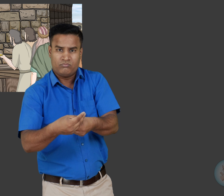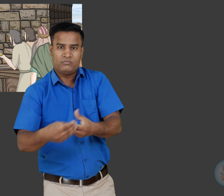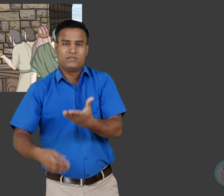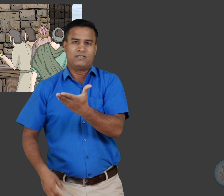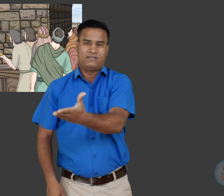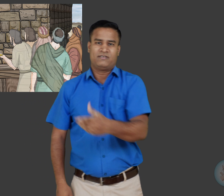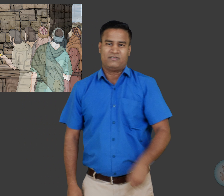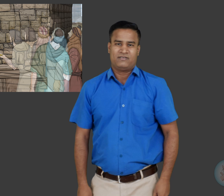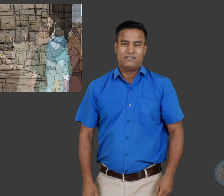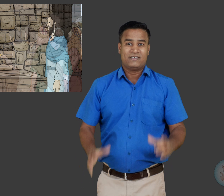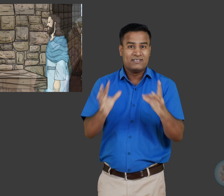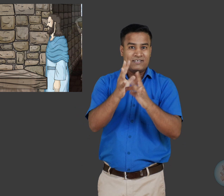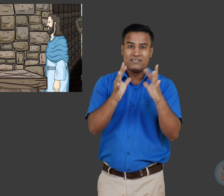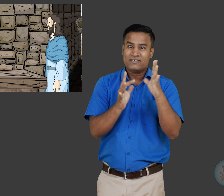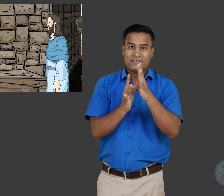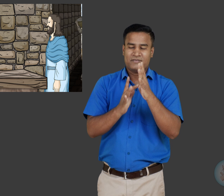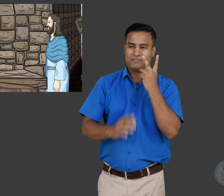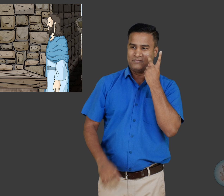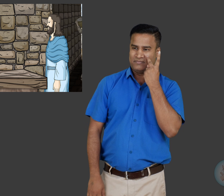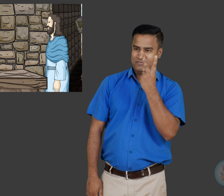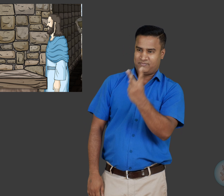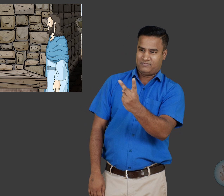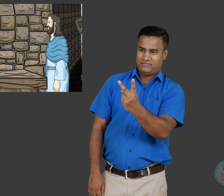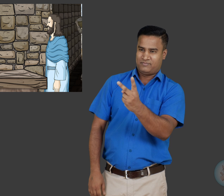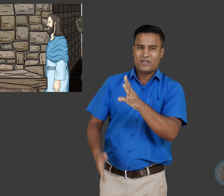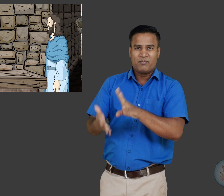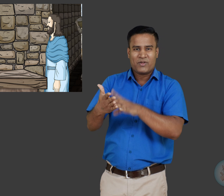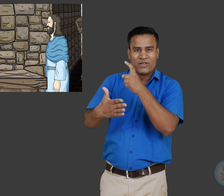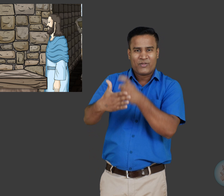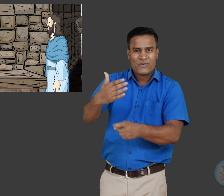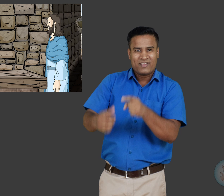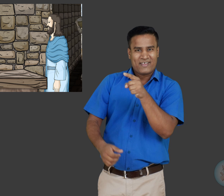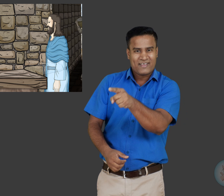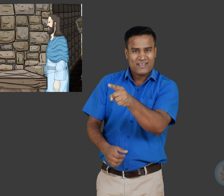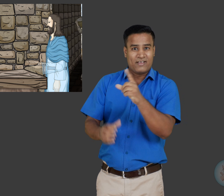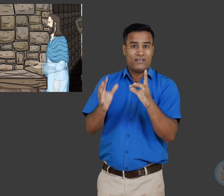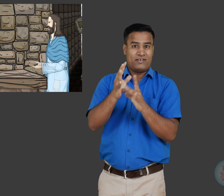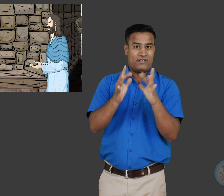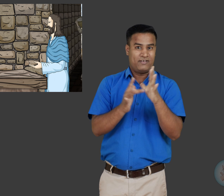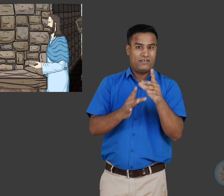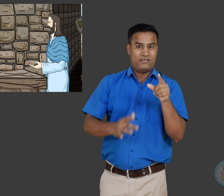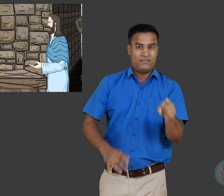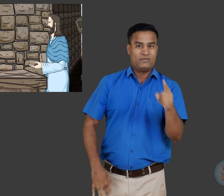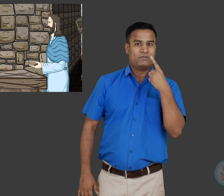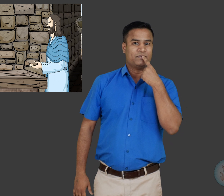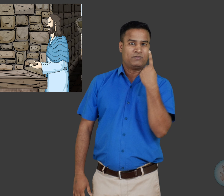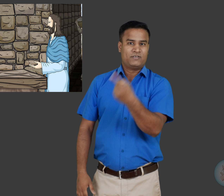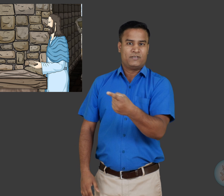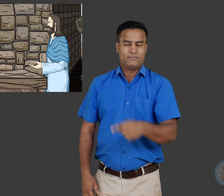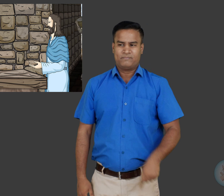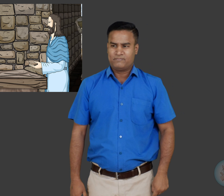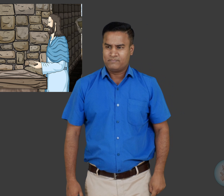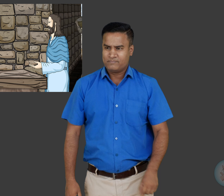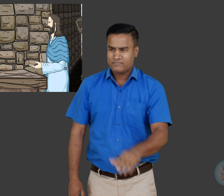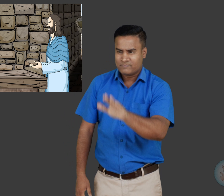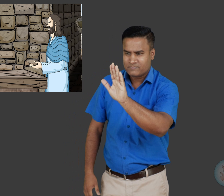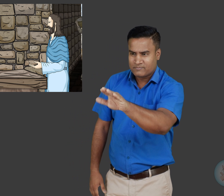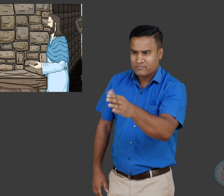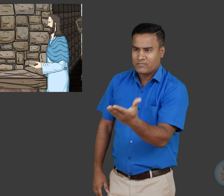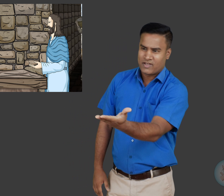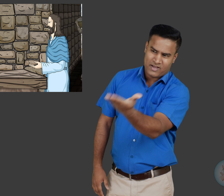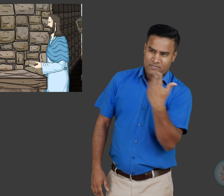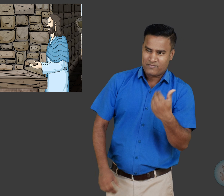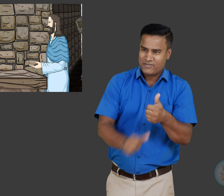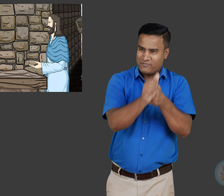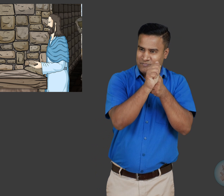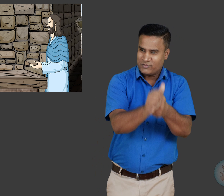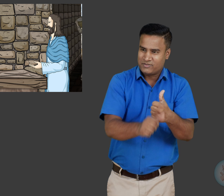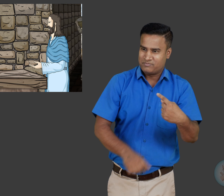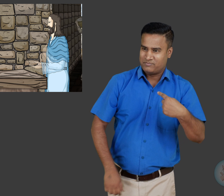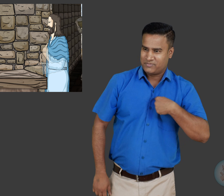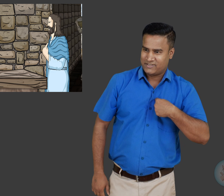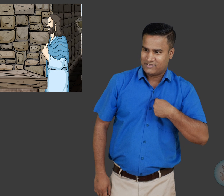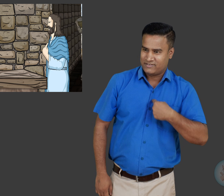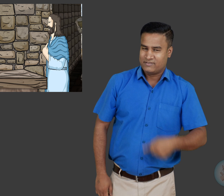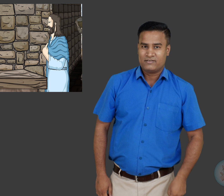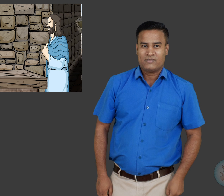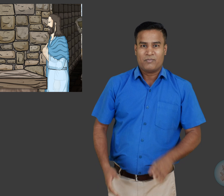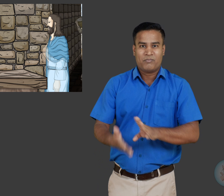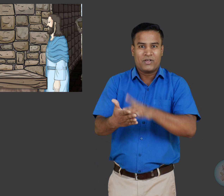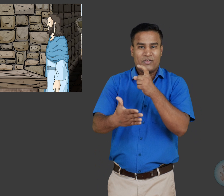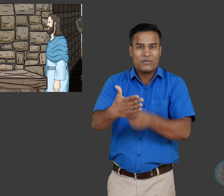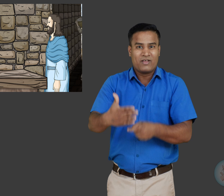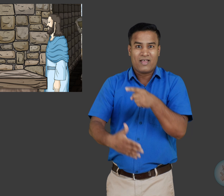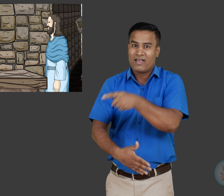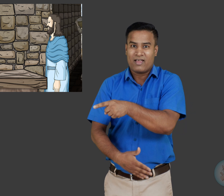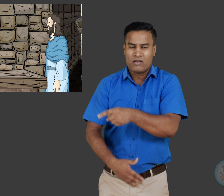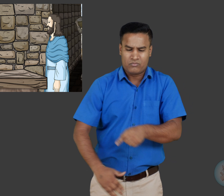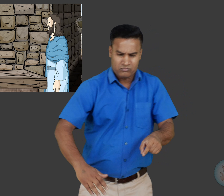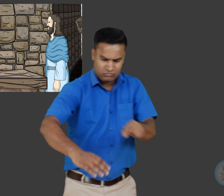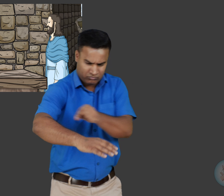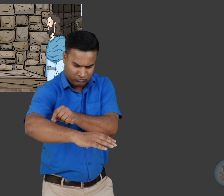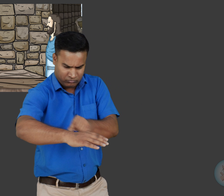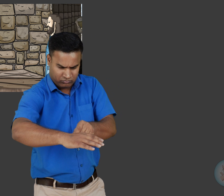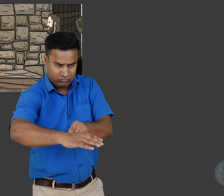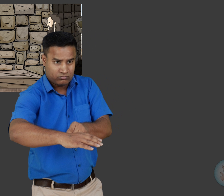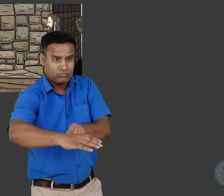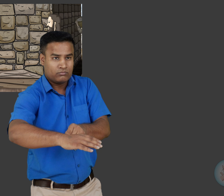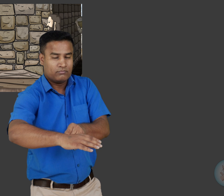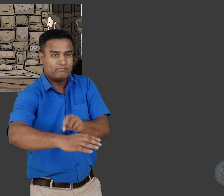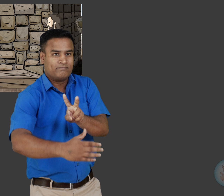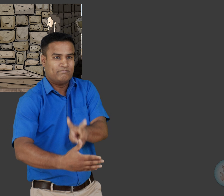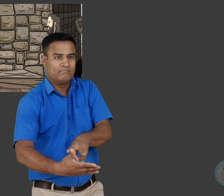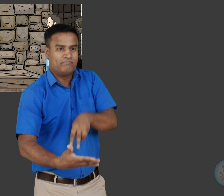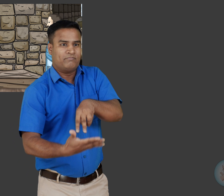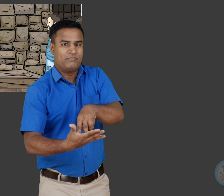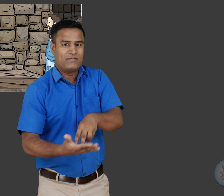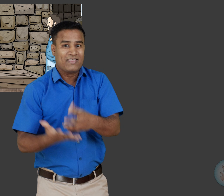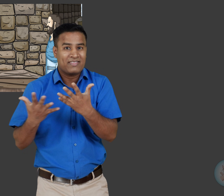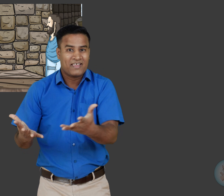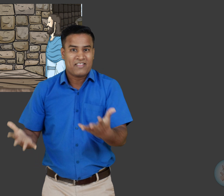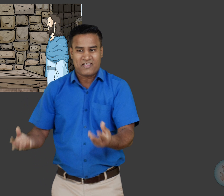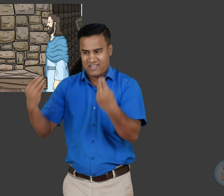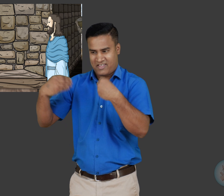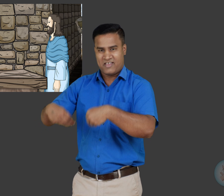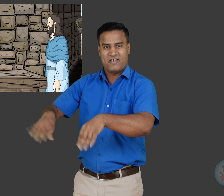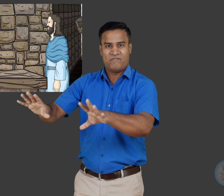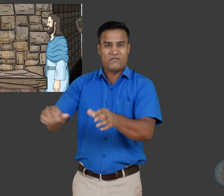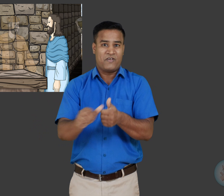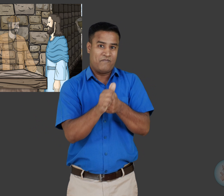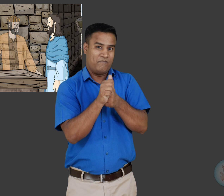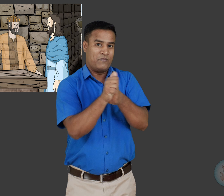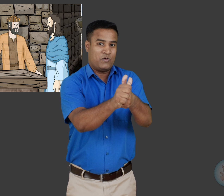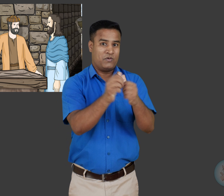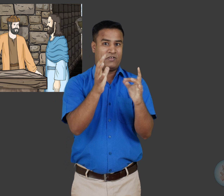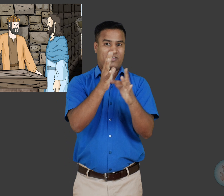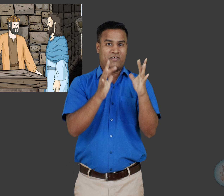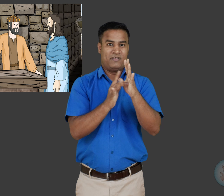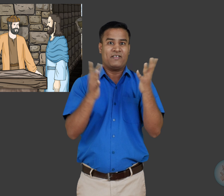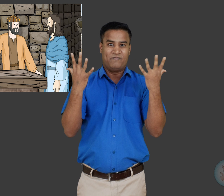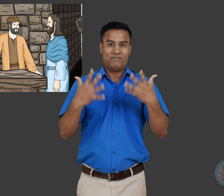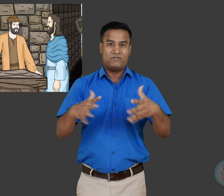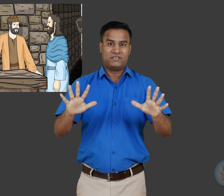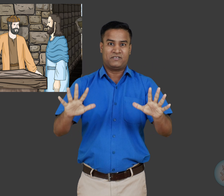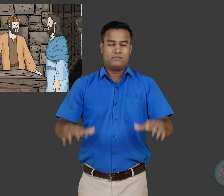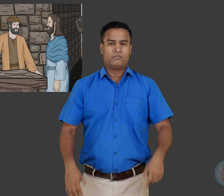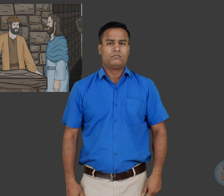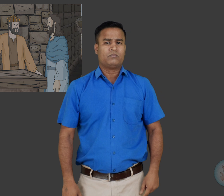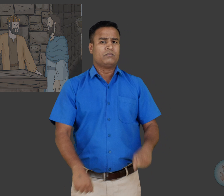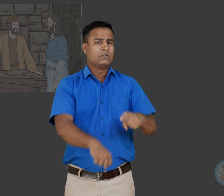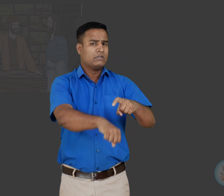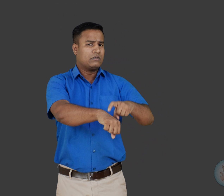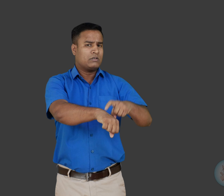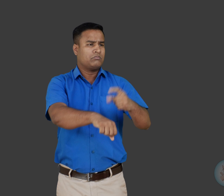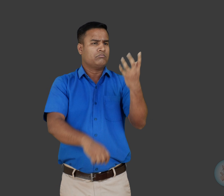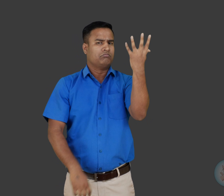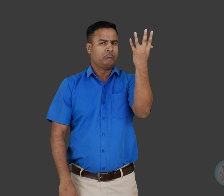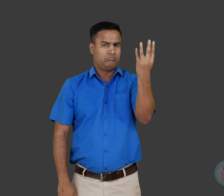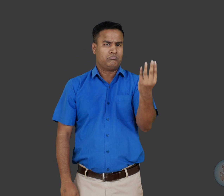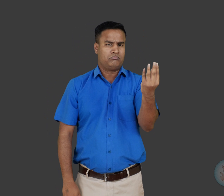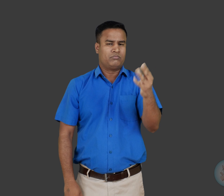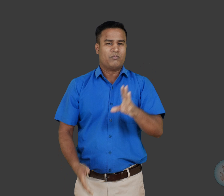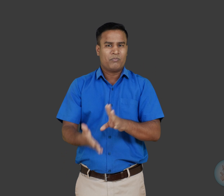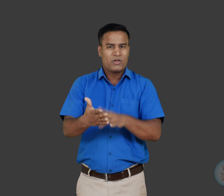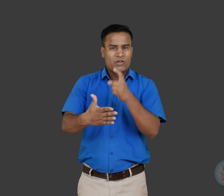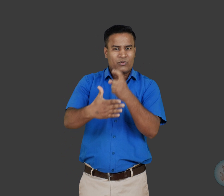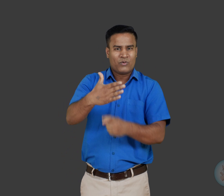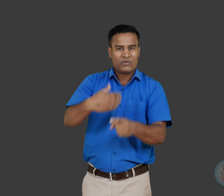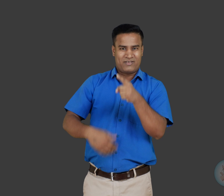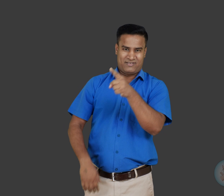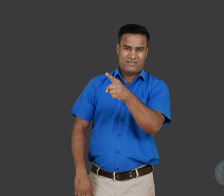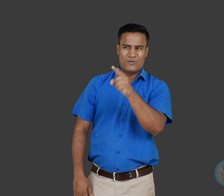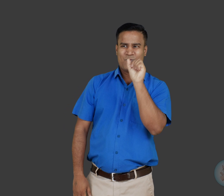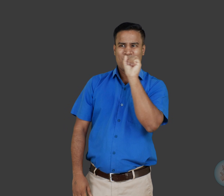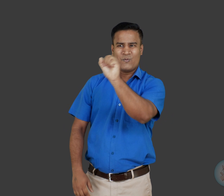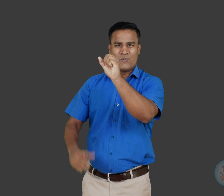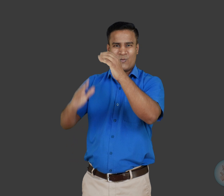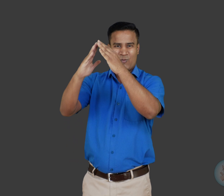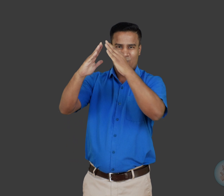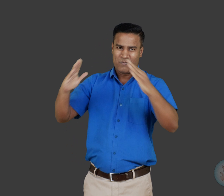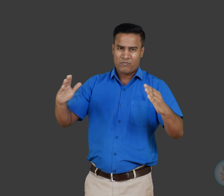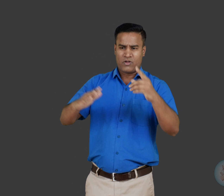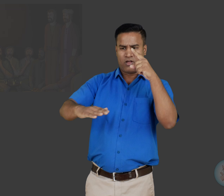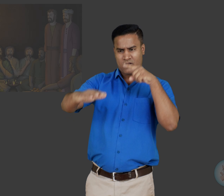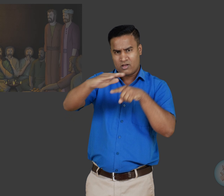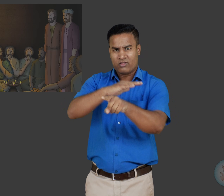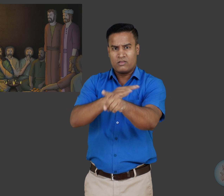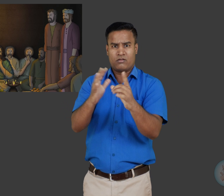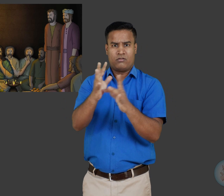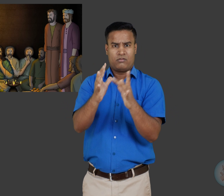“Follow Me,” He told him, and Levi got up and followed Him.